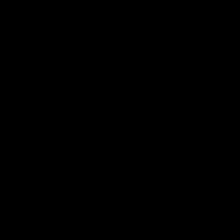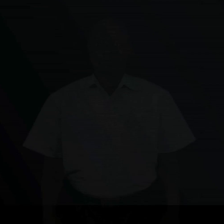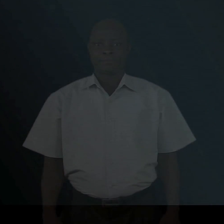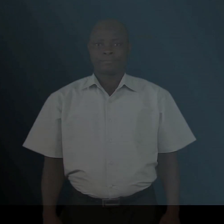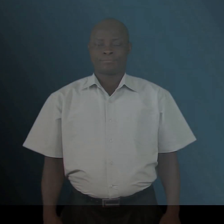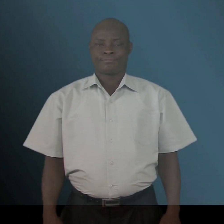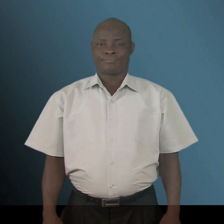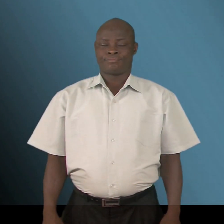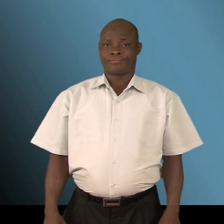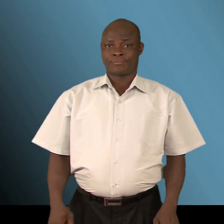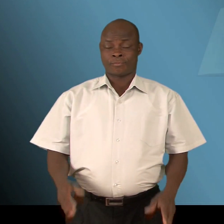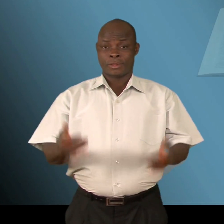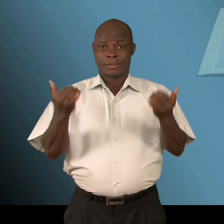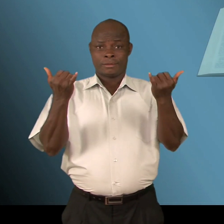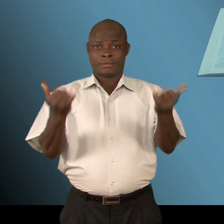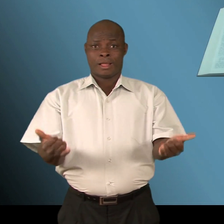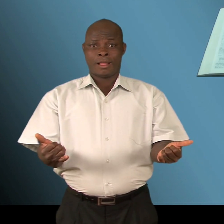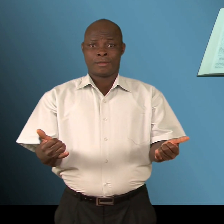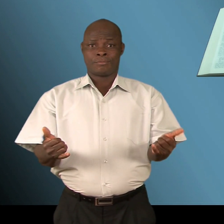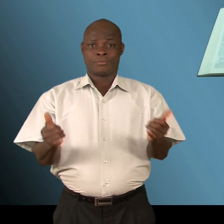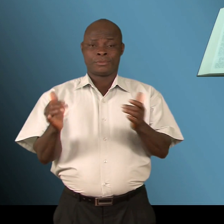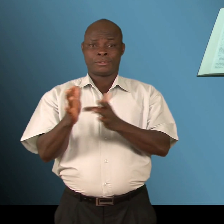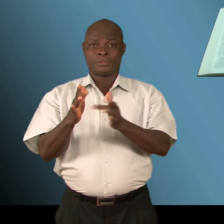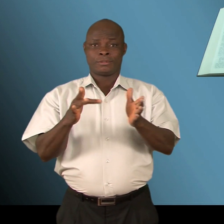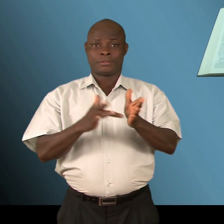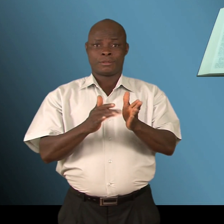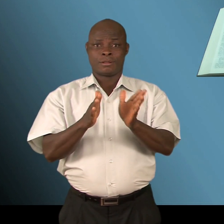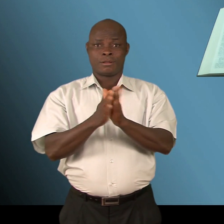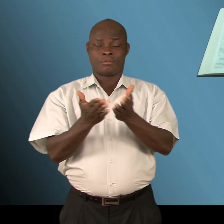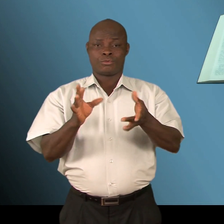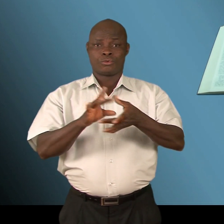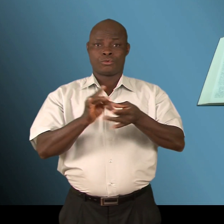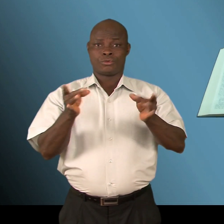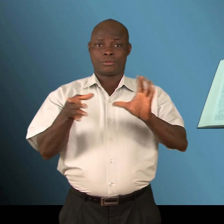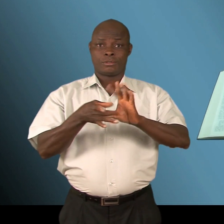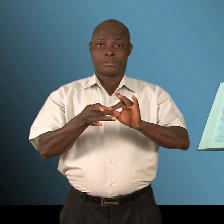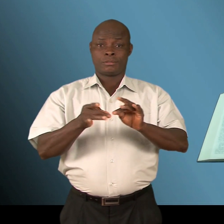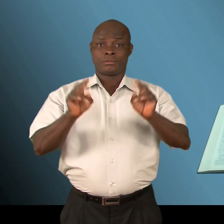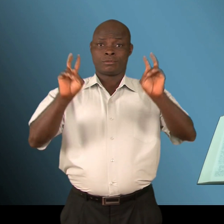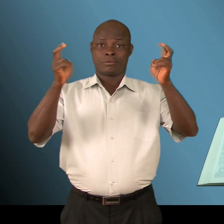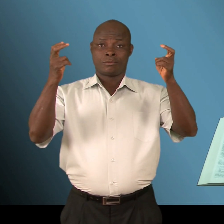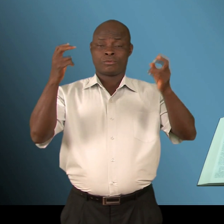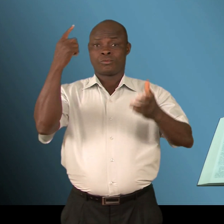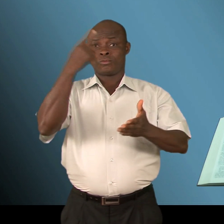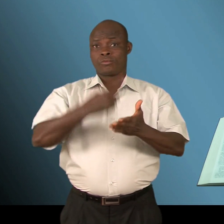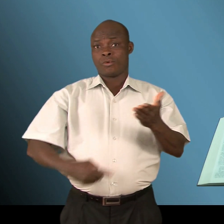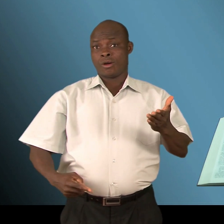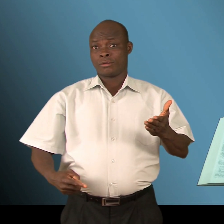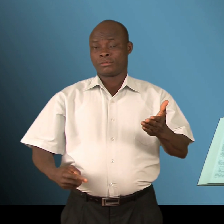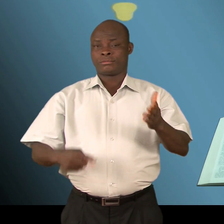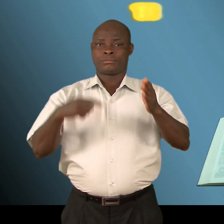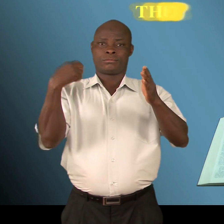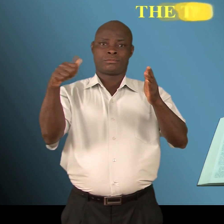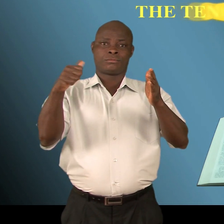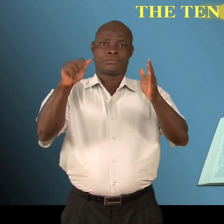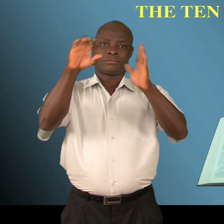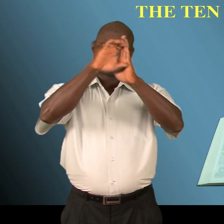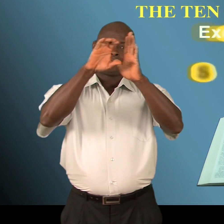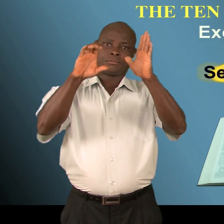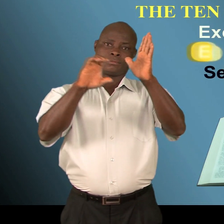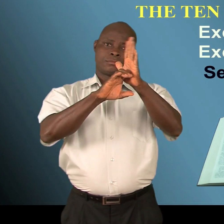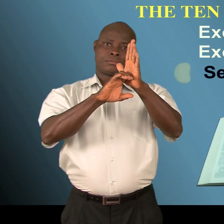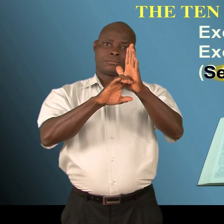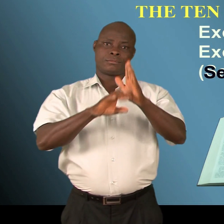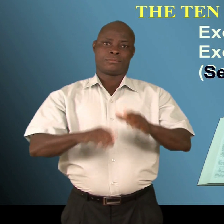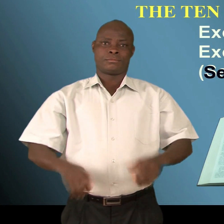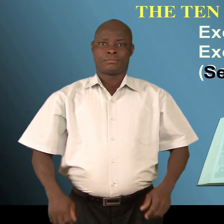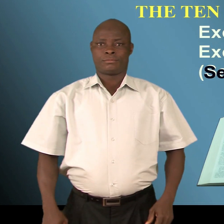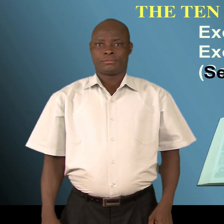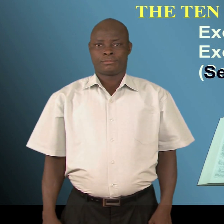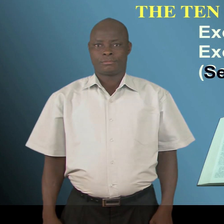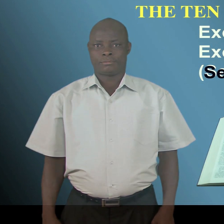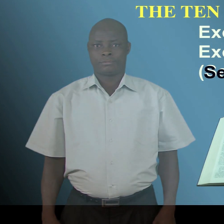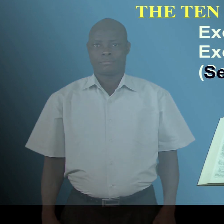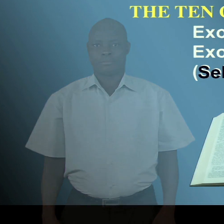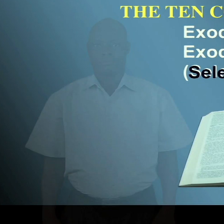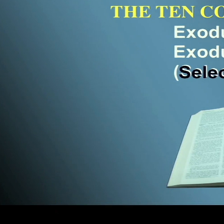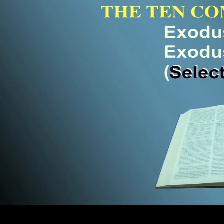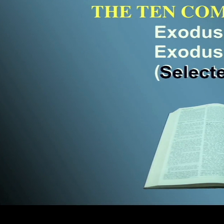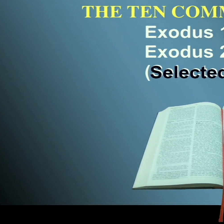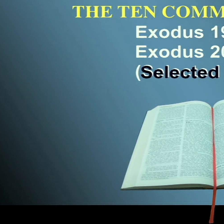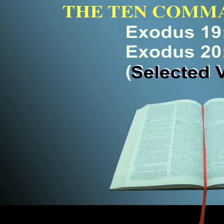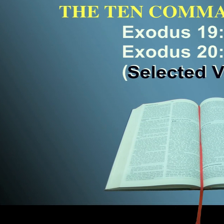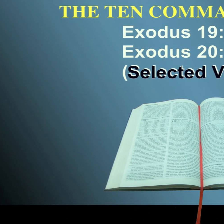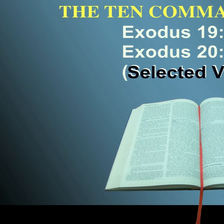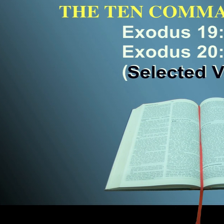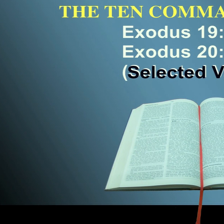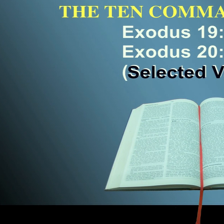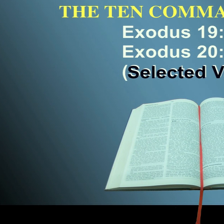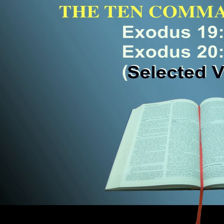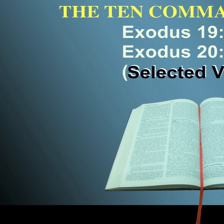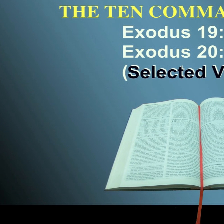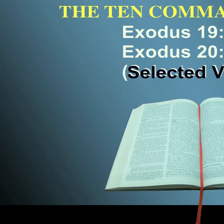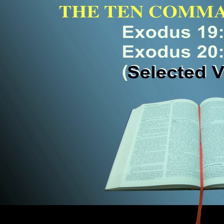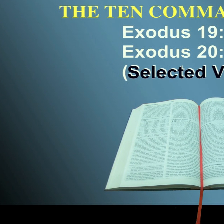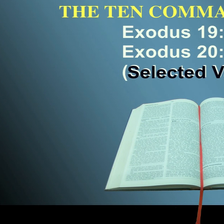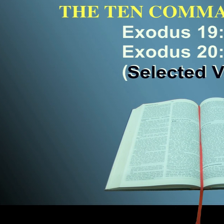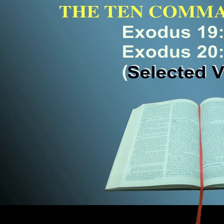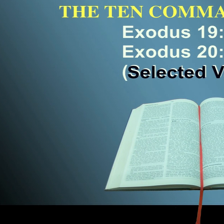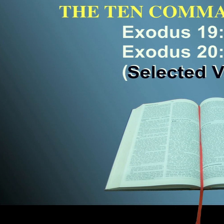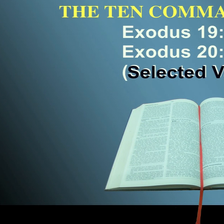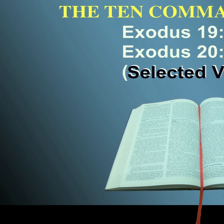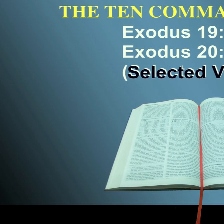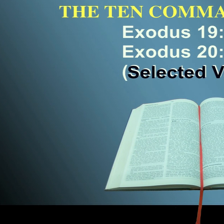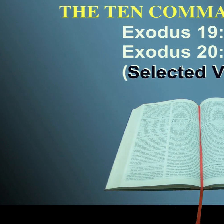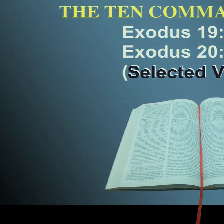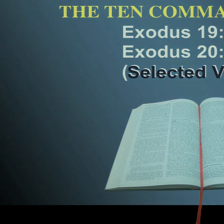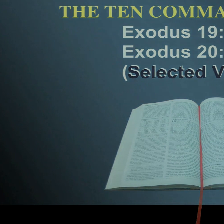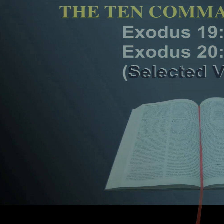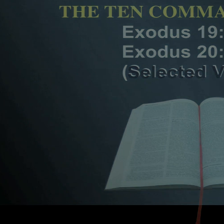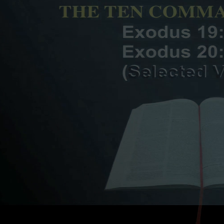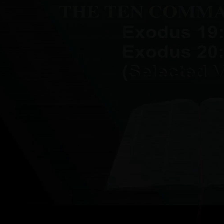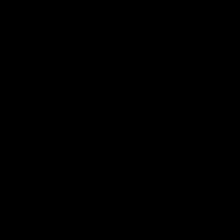The ten commandments